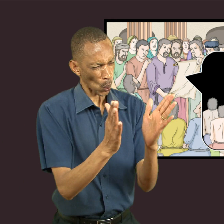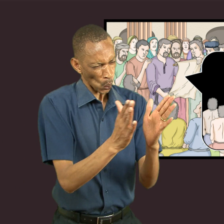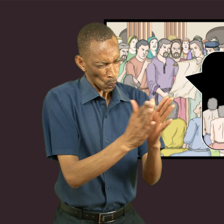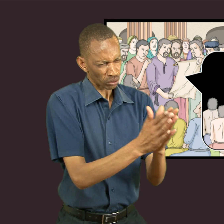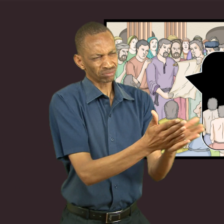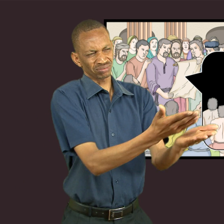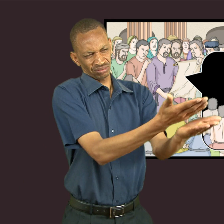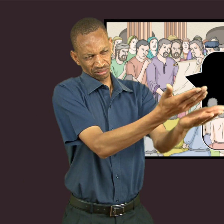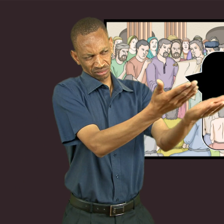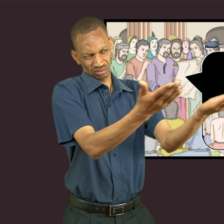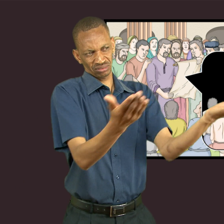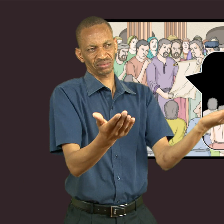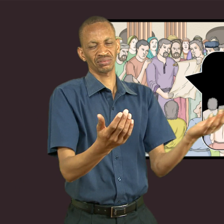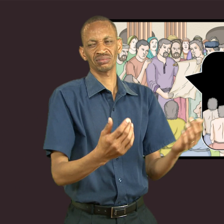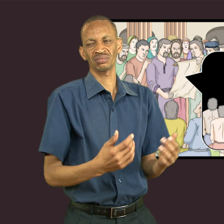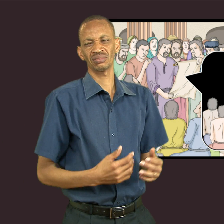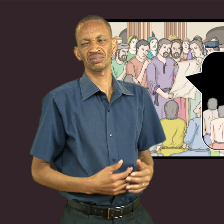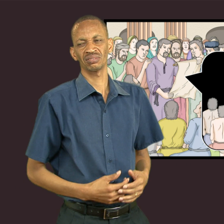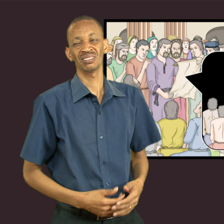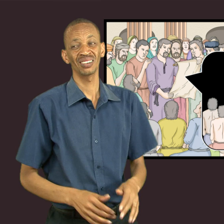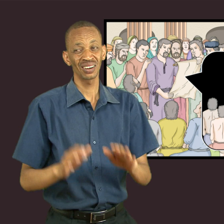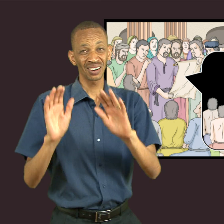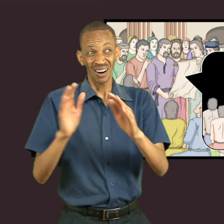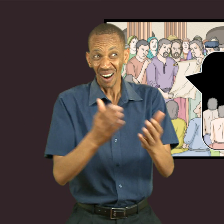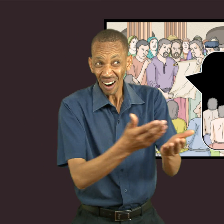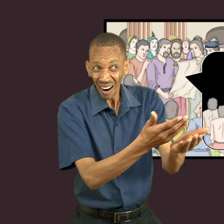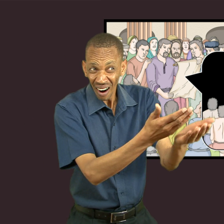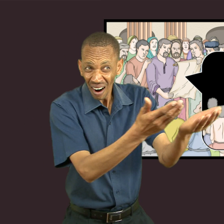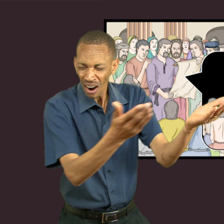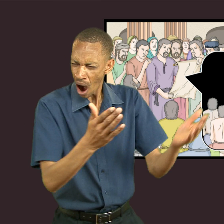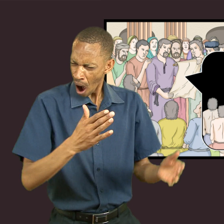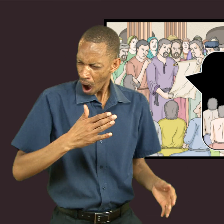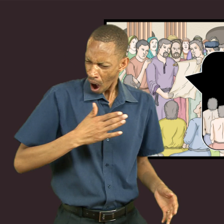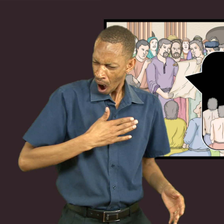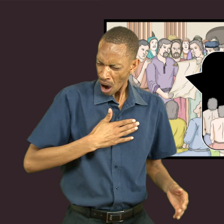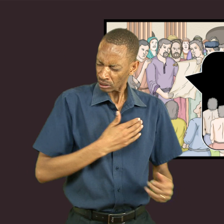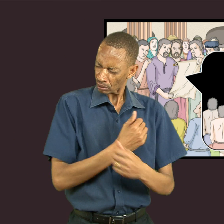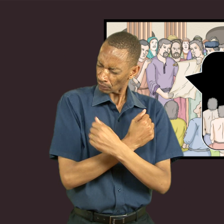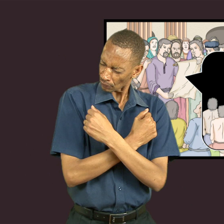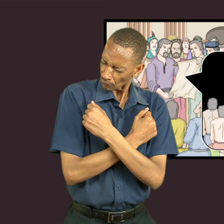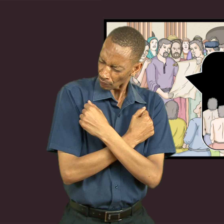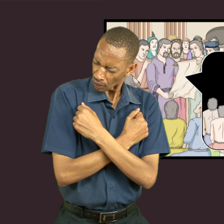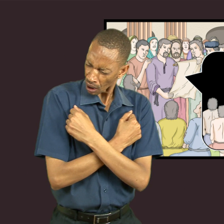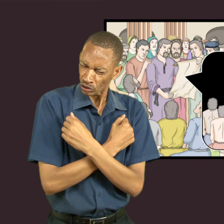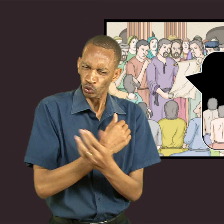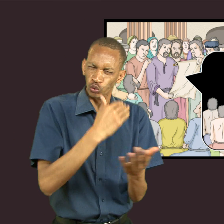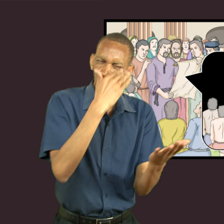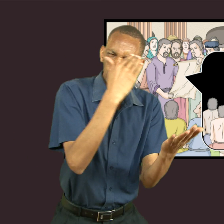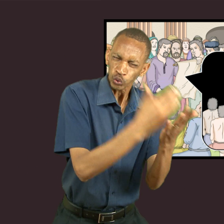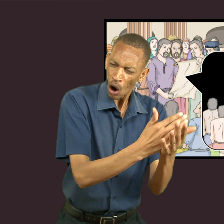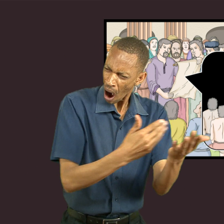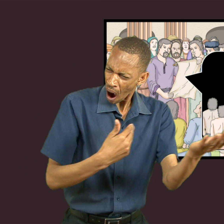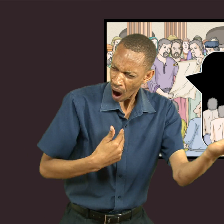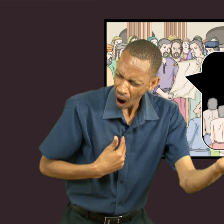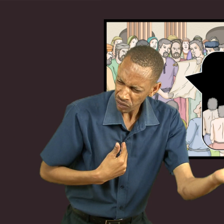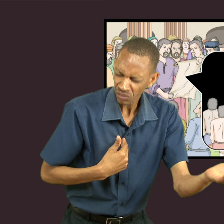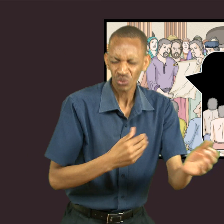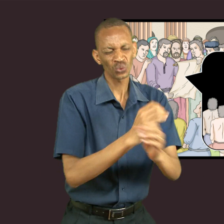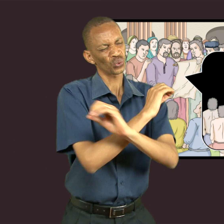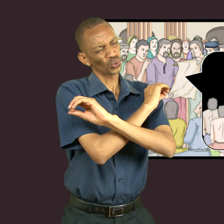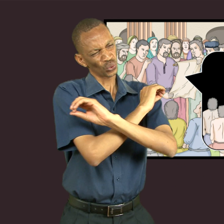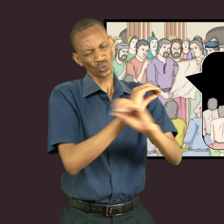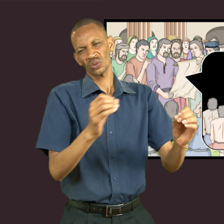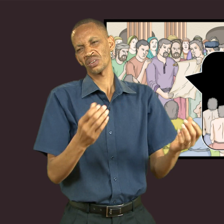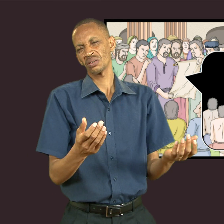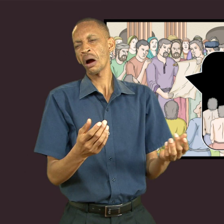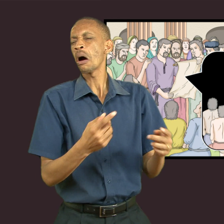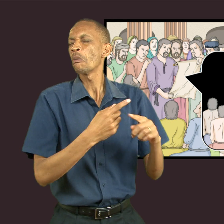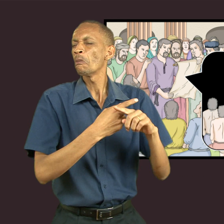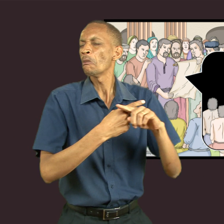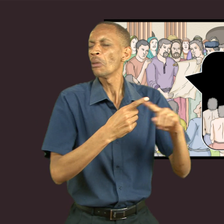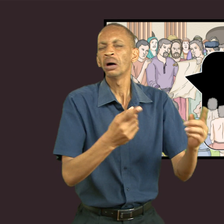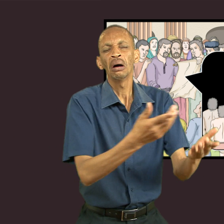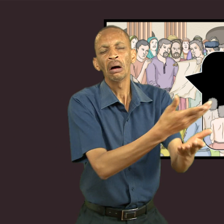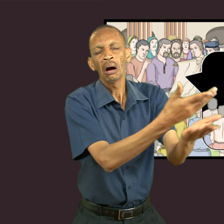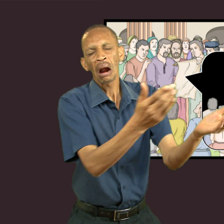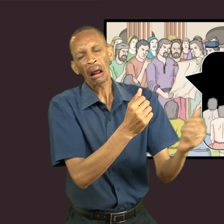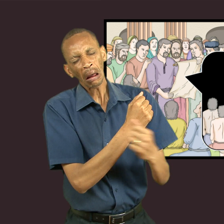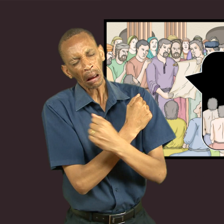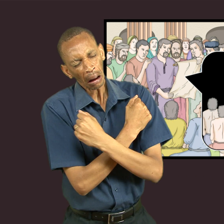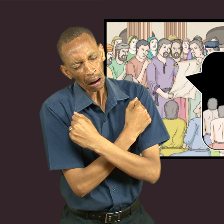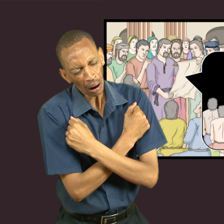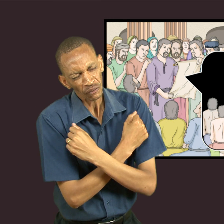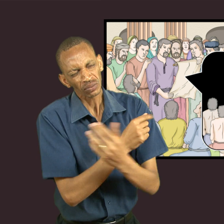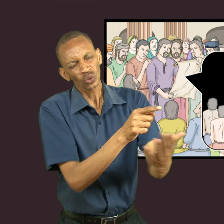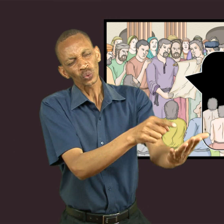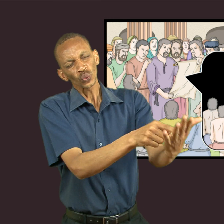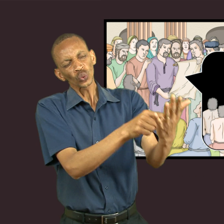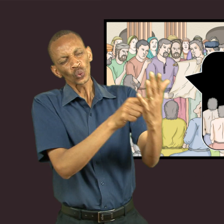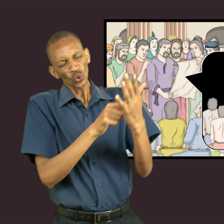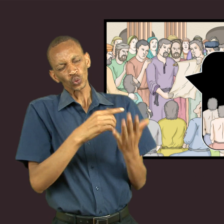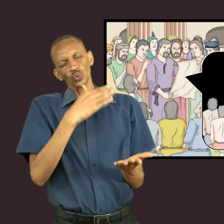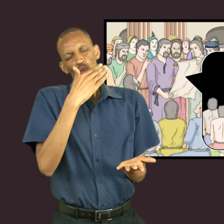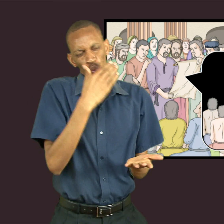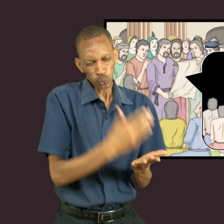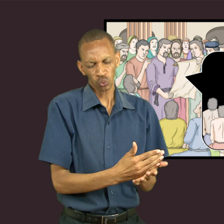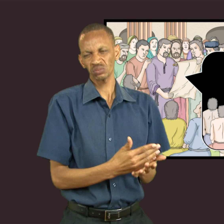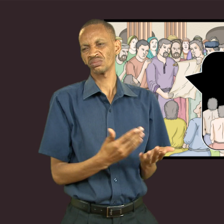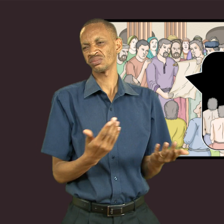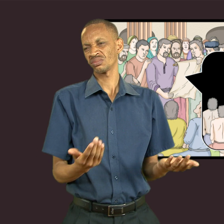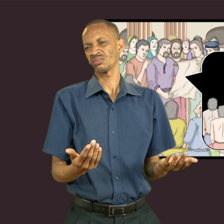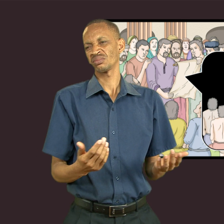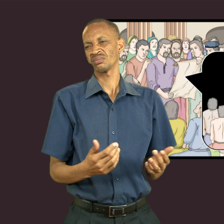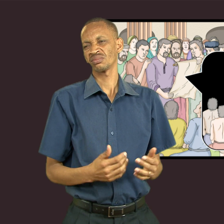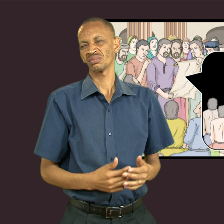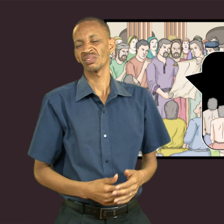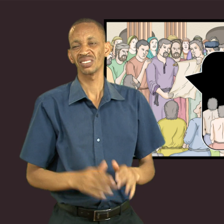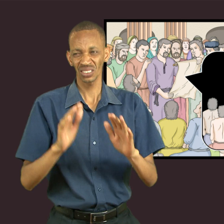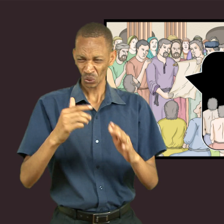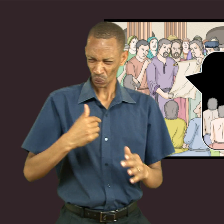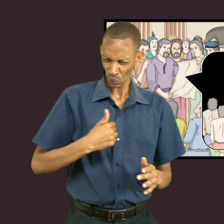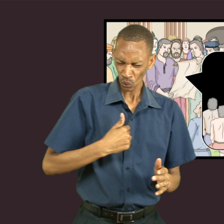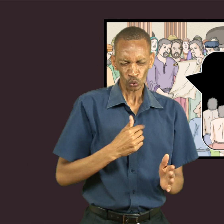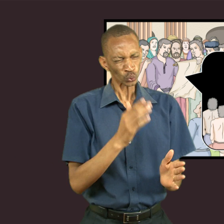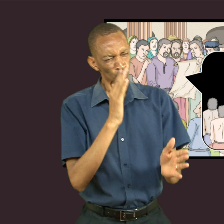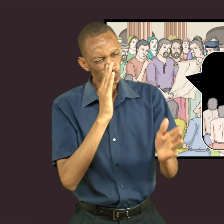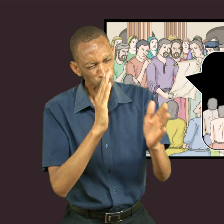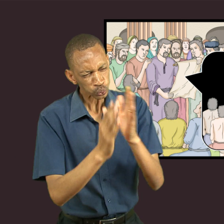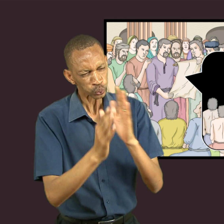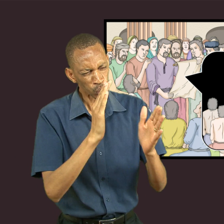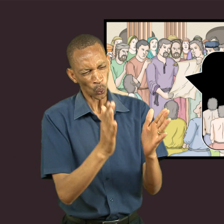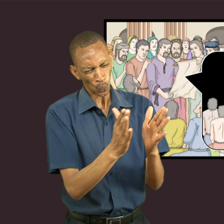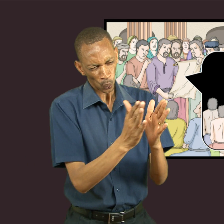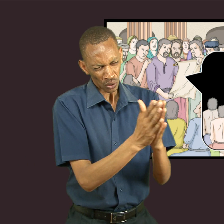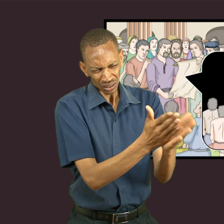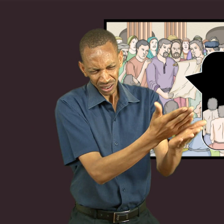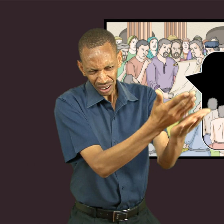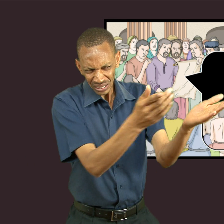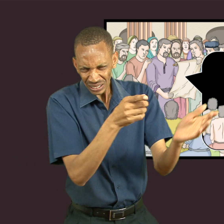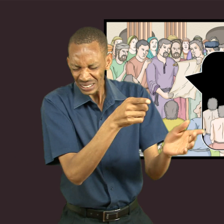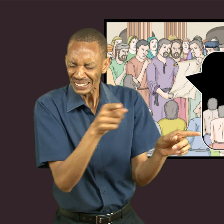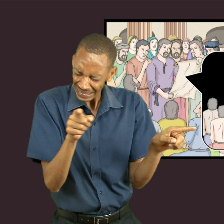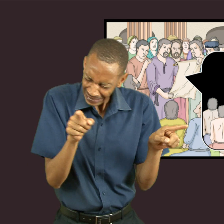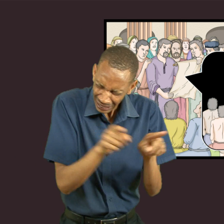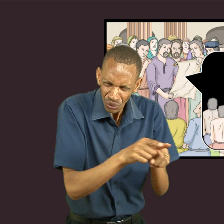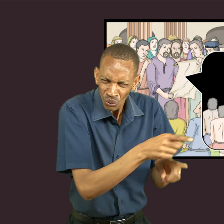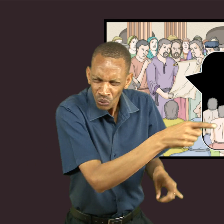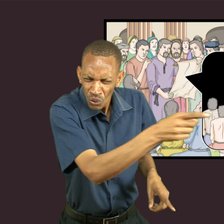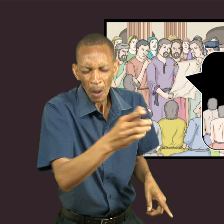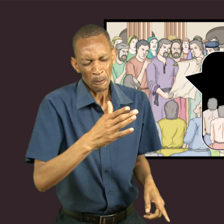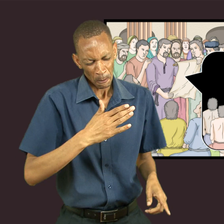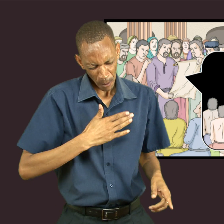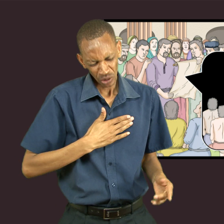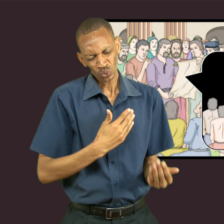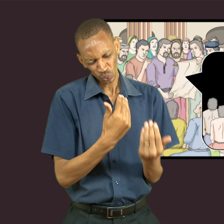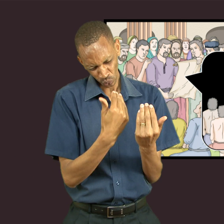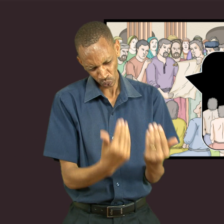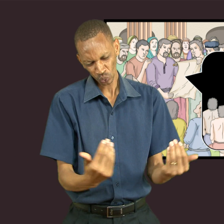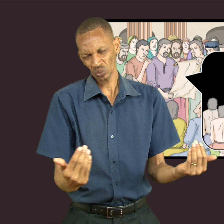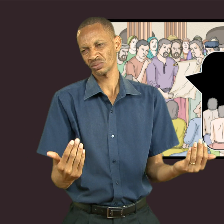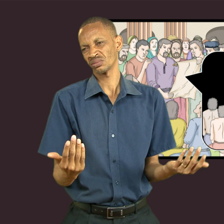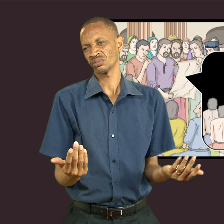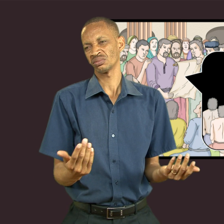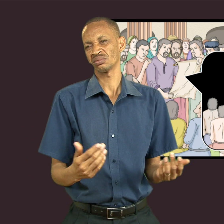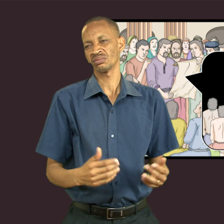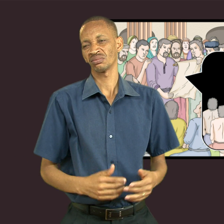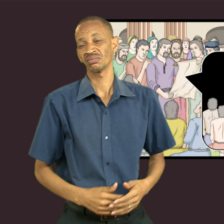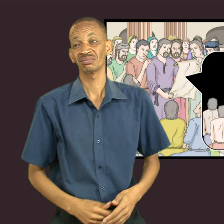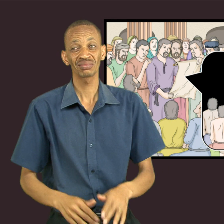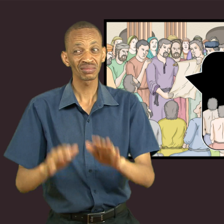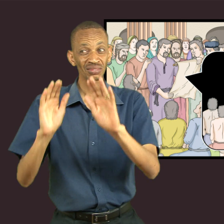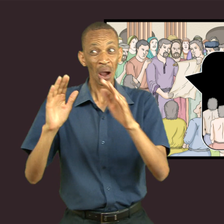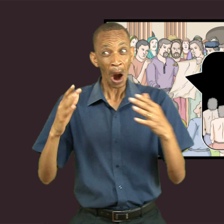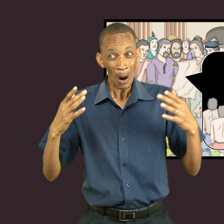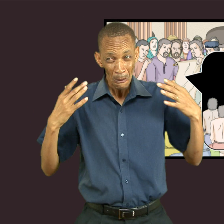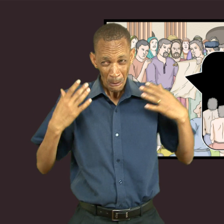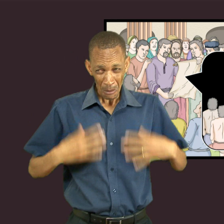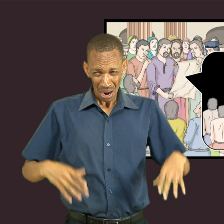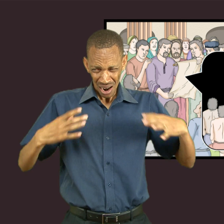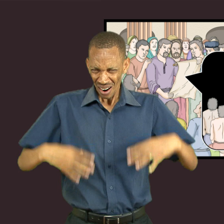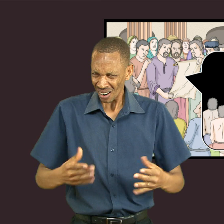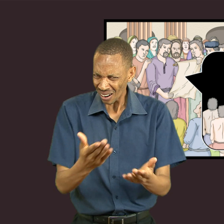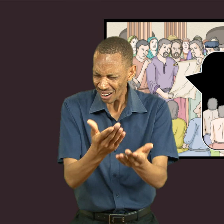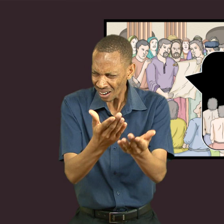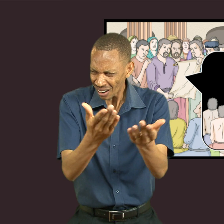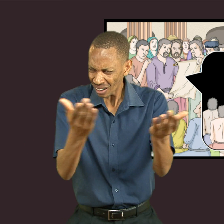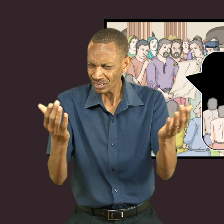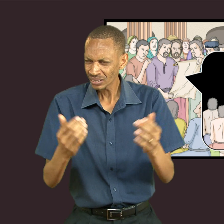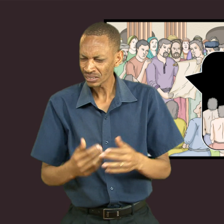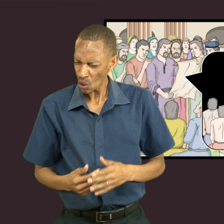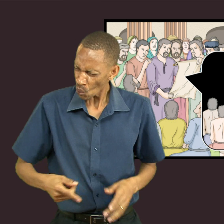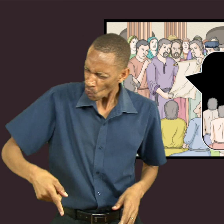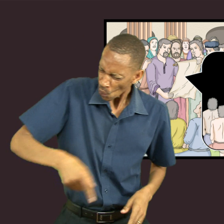It is not our affection, but yours, that is restrained.